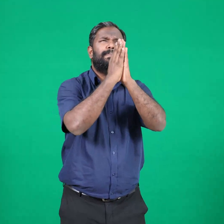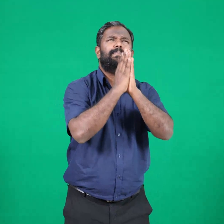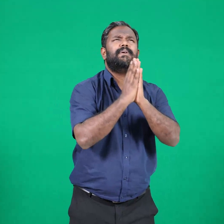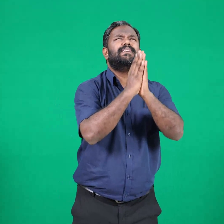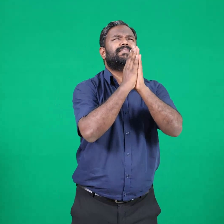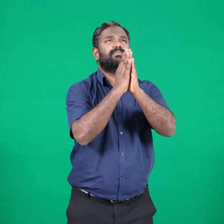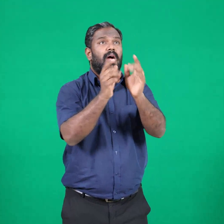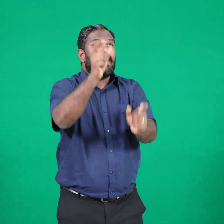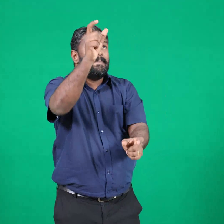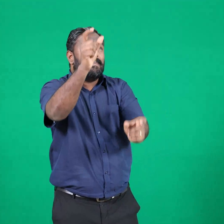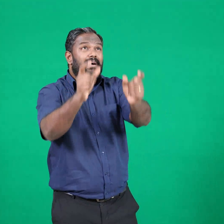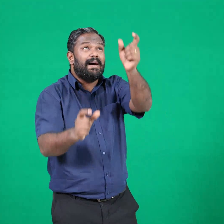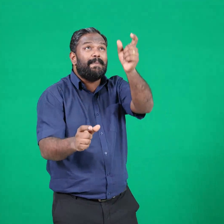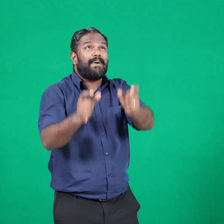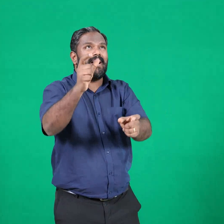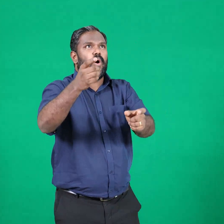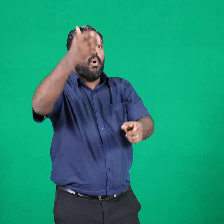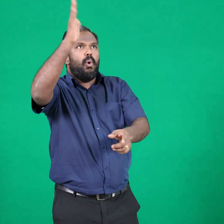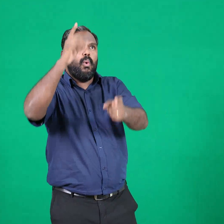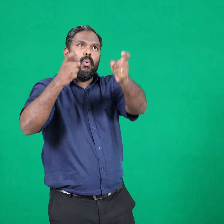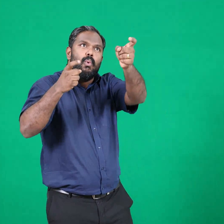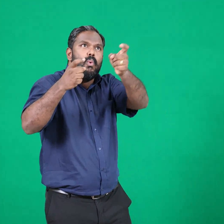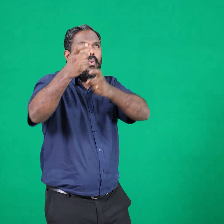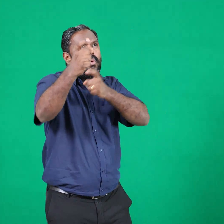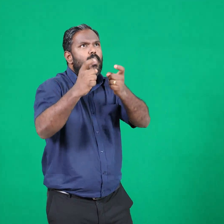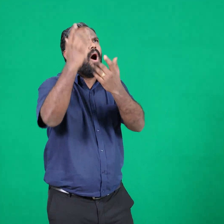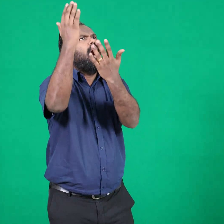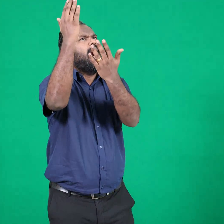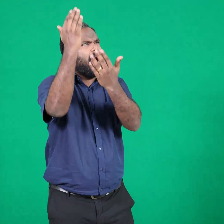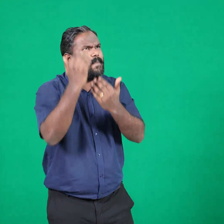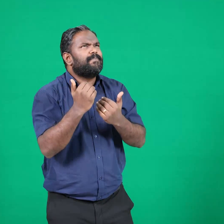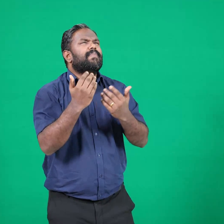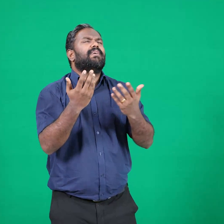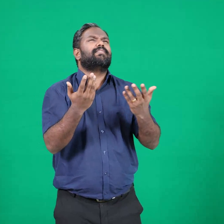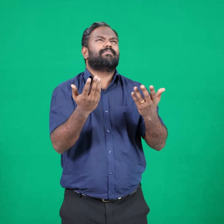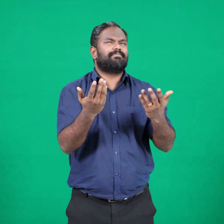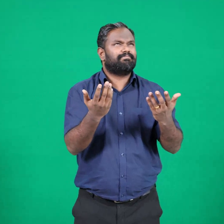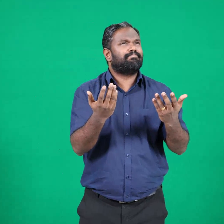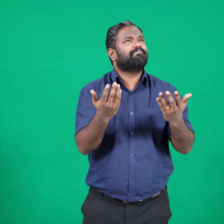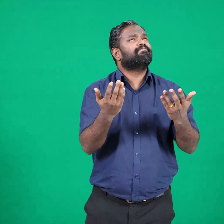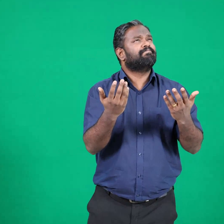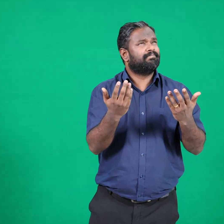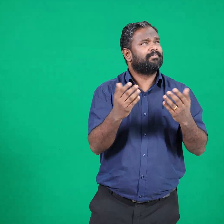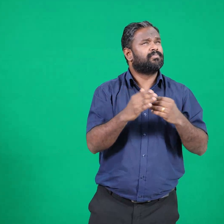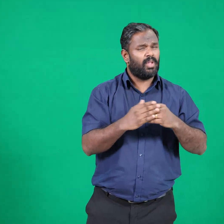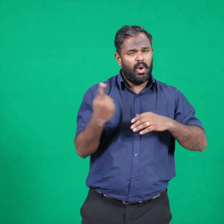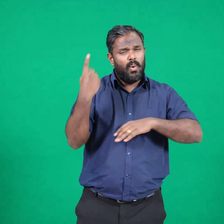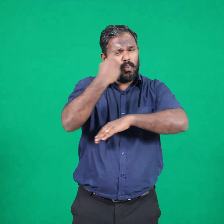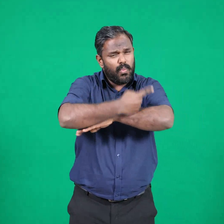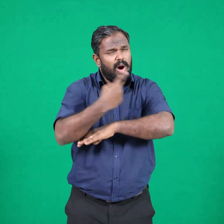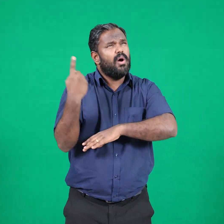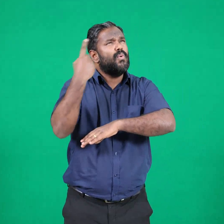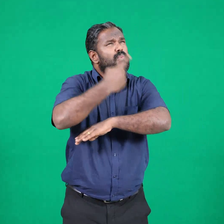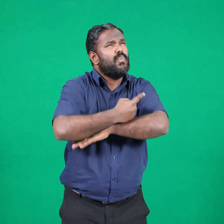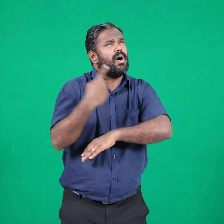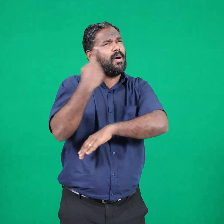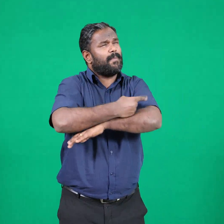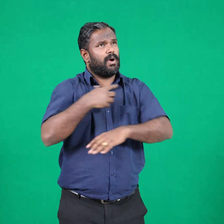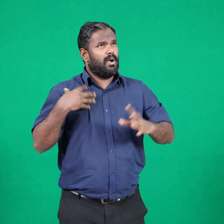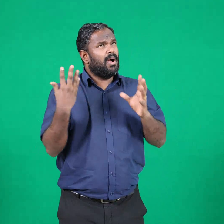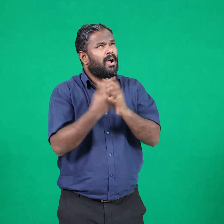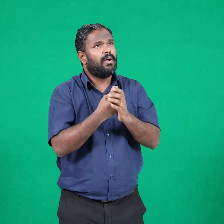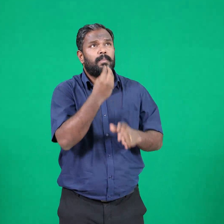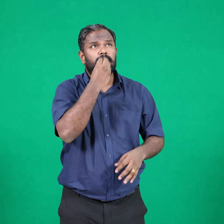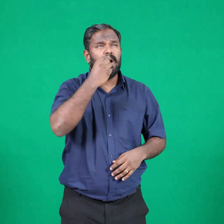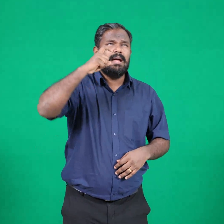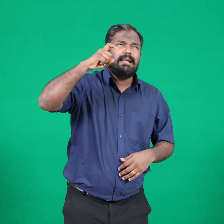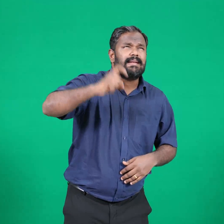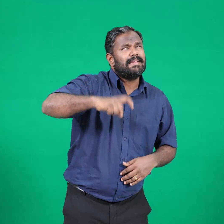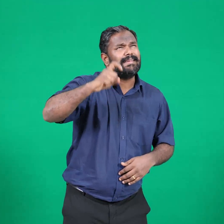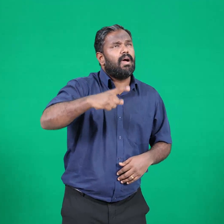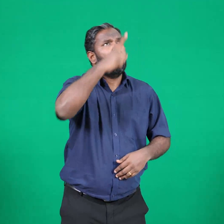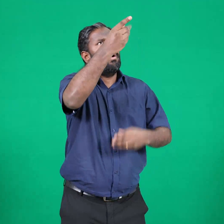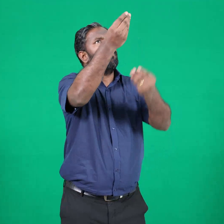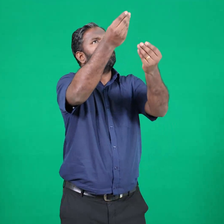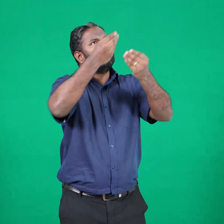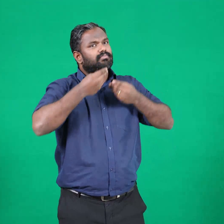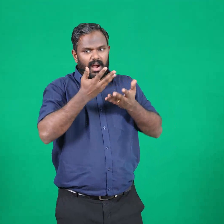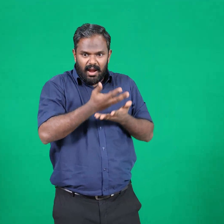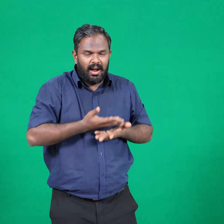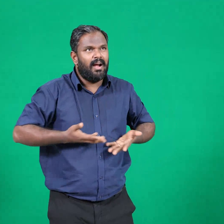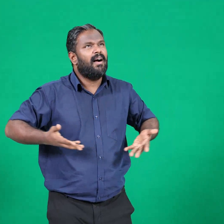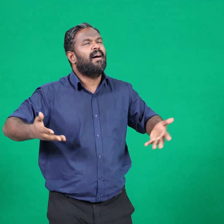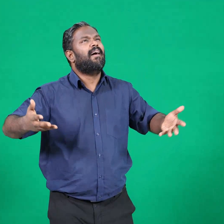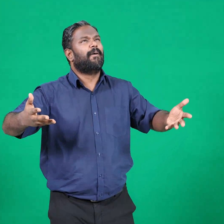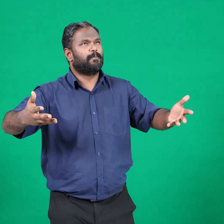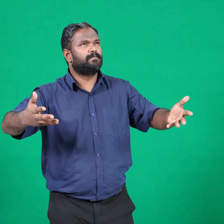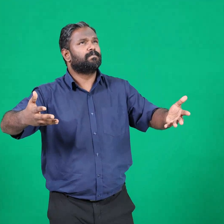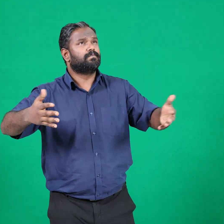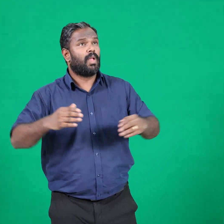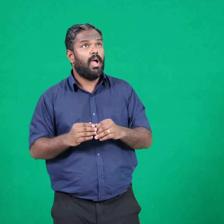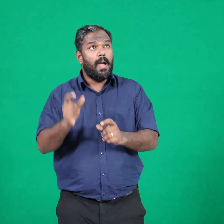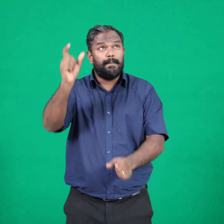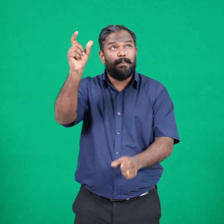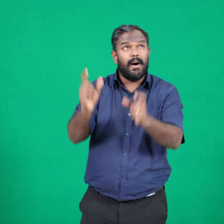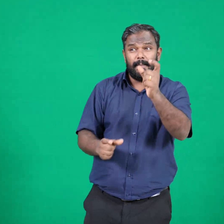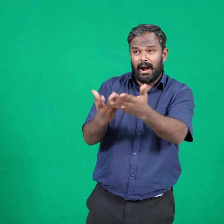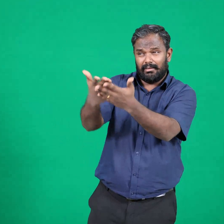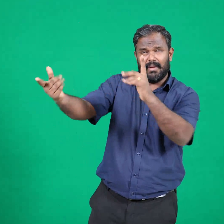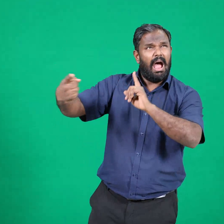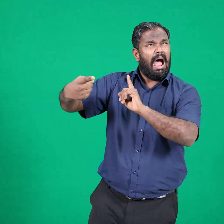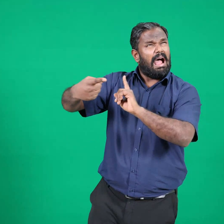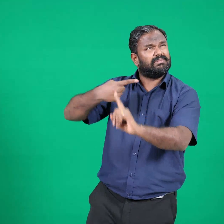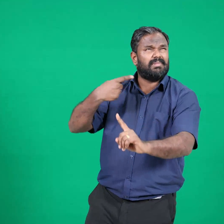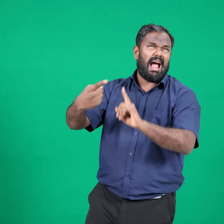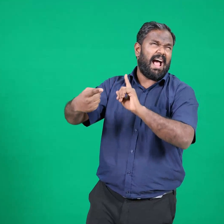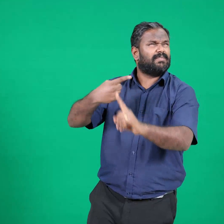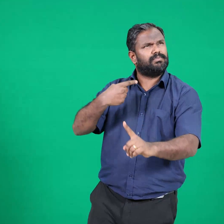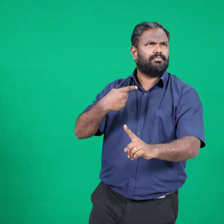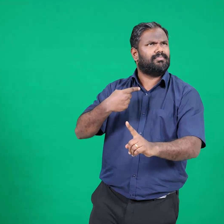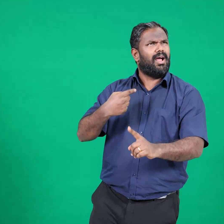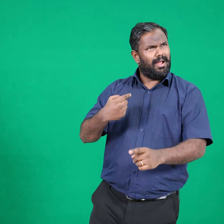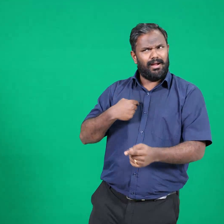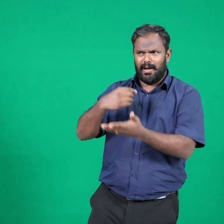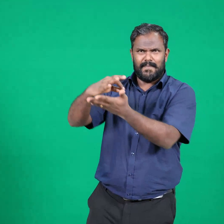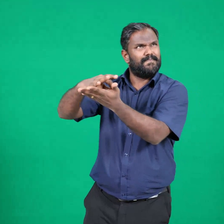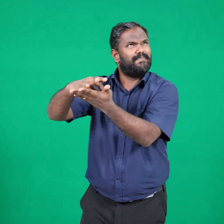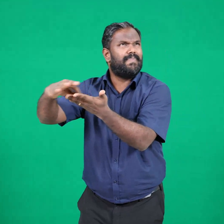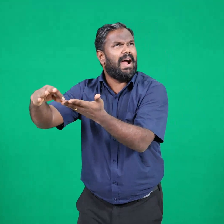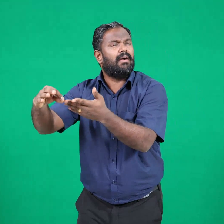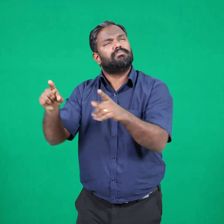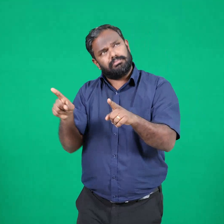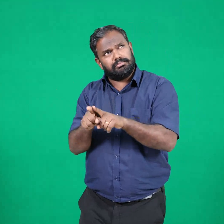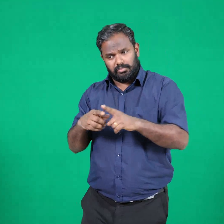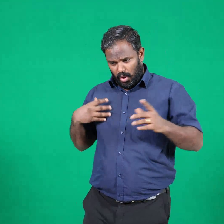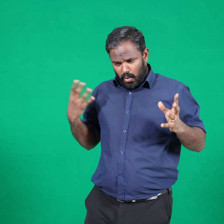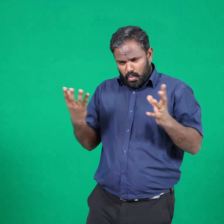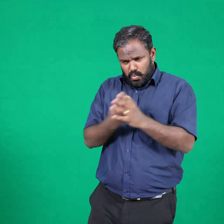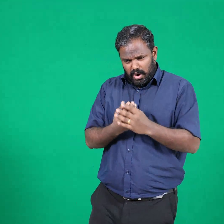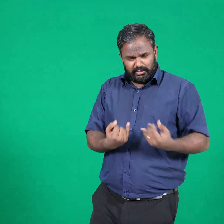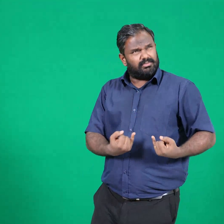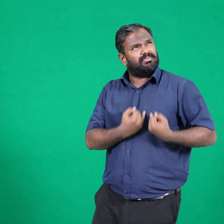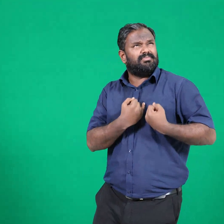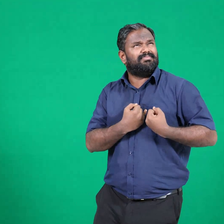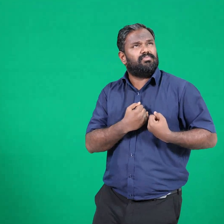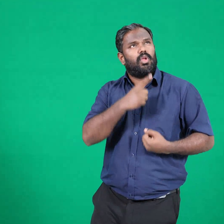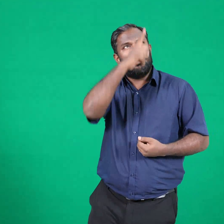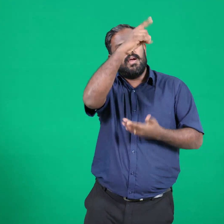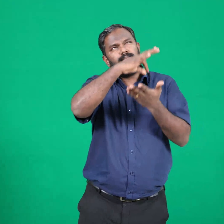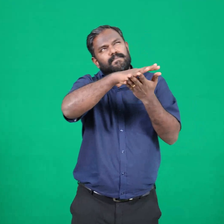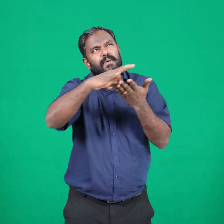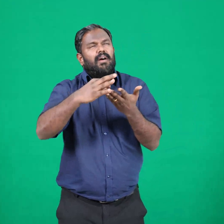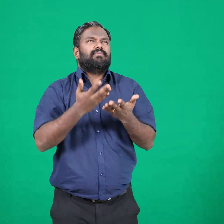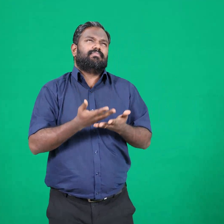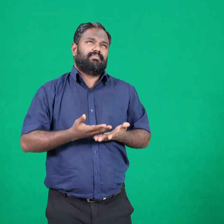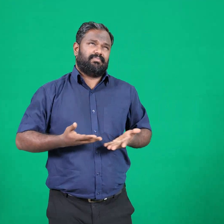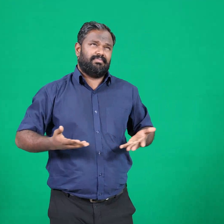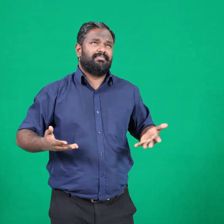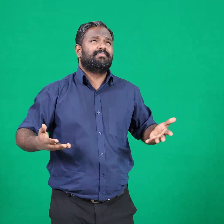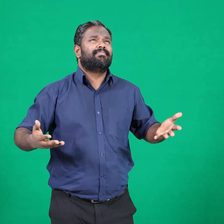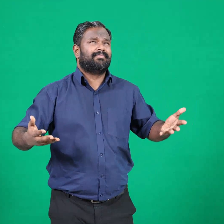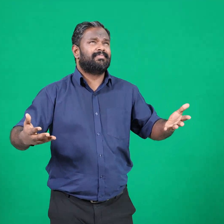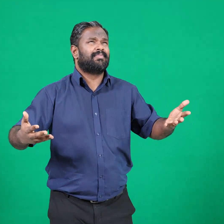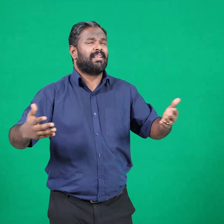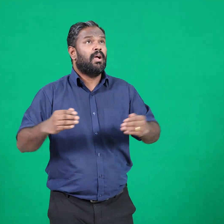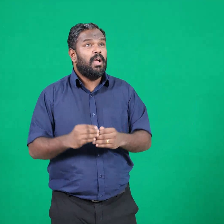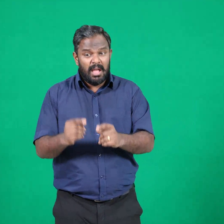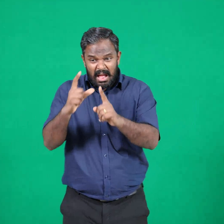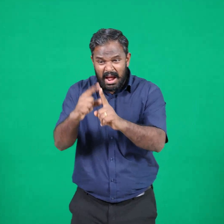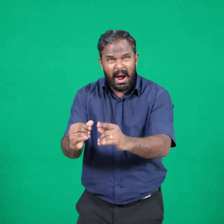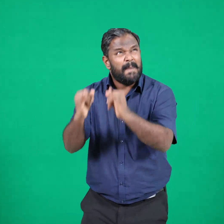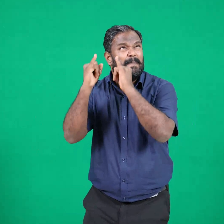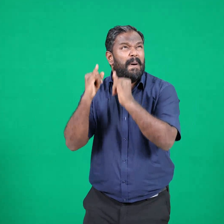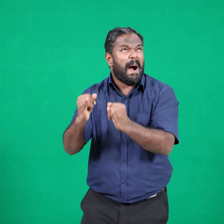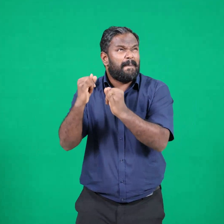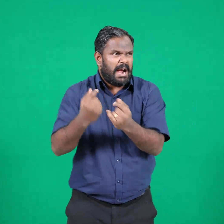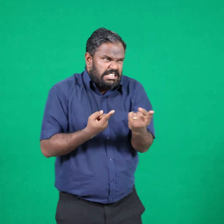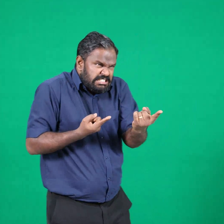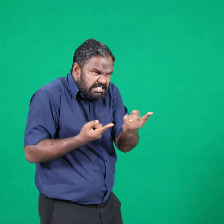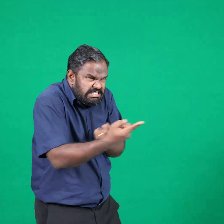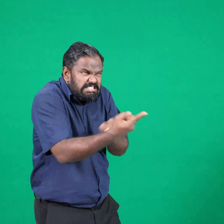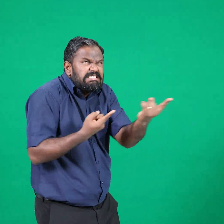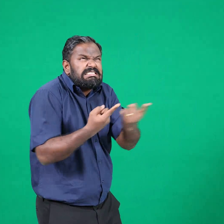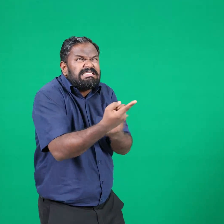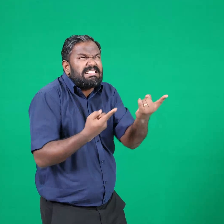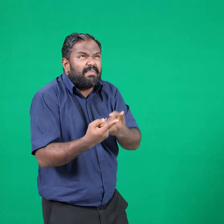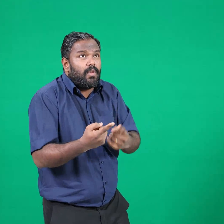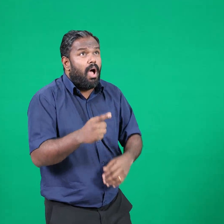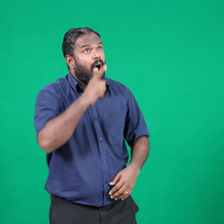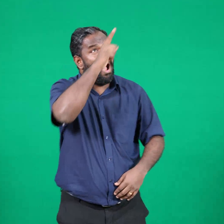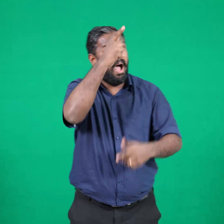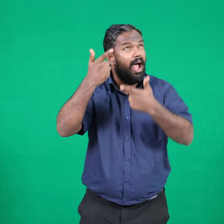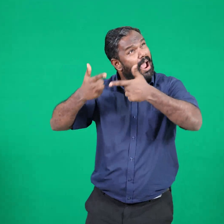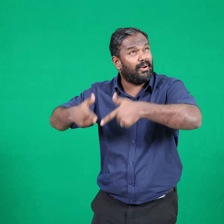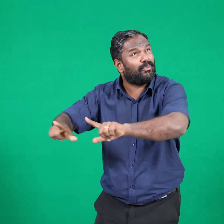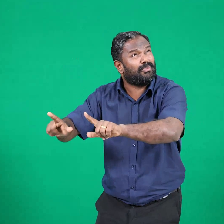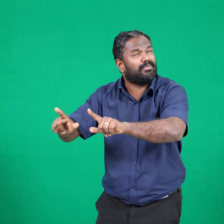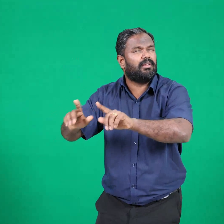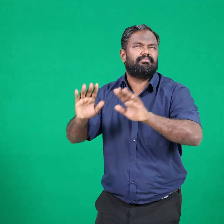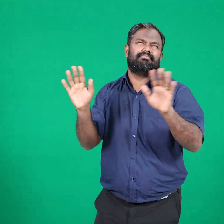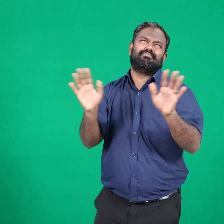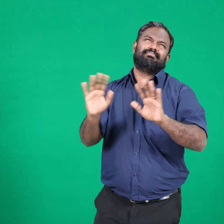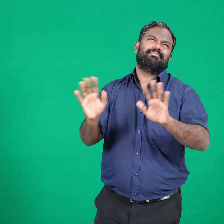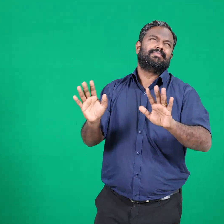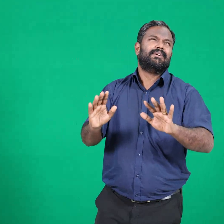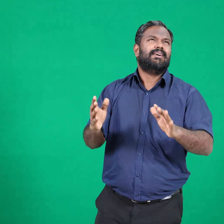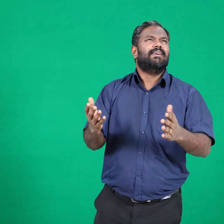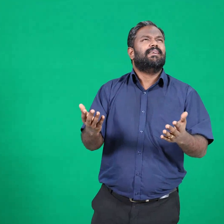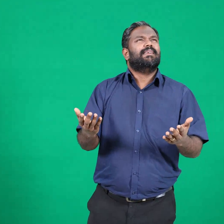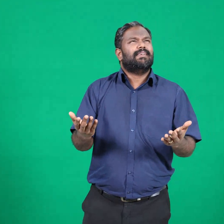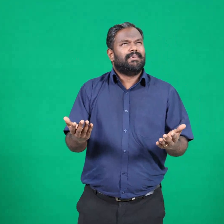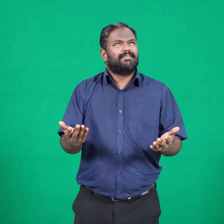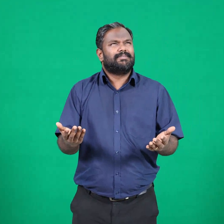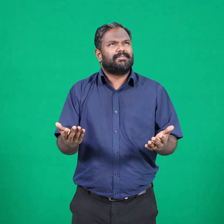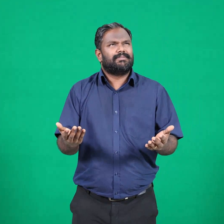Give us each day our daily bread. And forgive us our sins, for we also forgive everyone who sins against us.